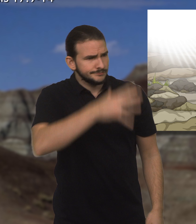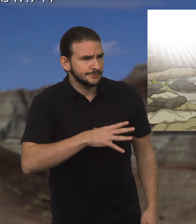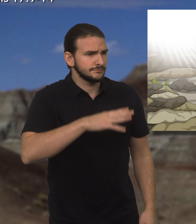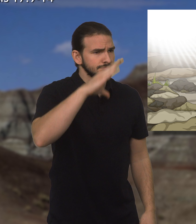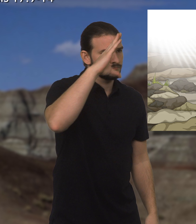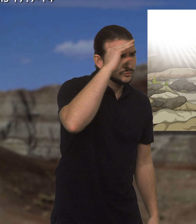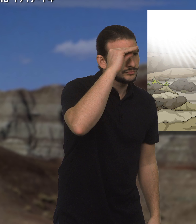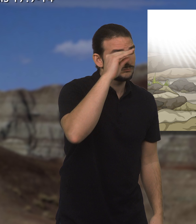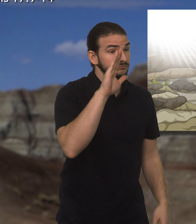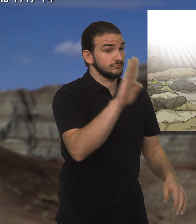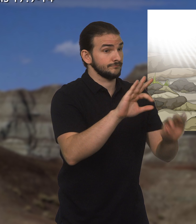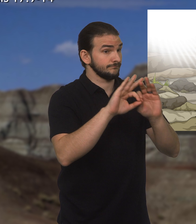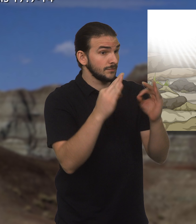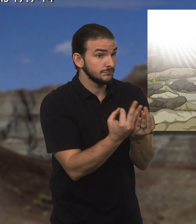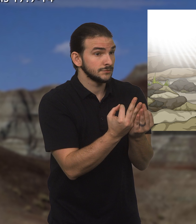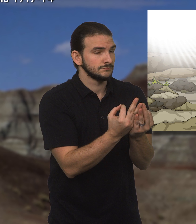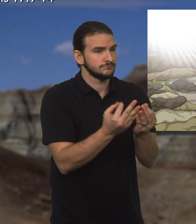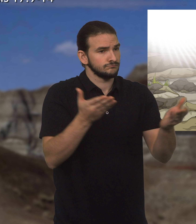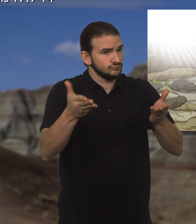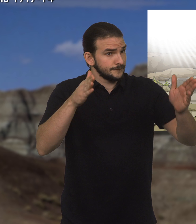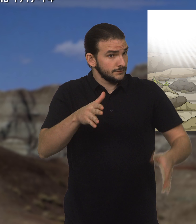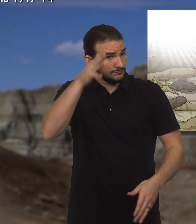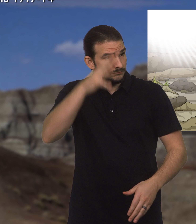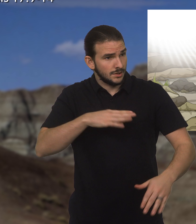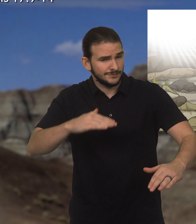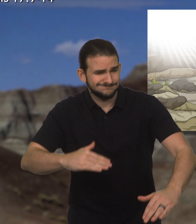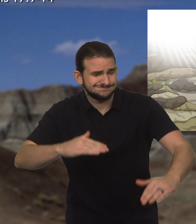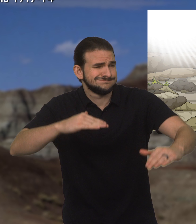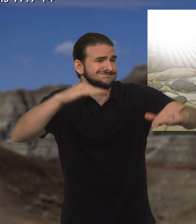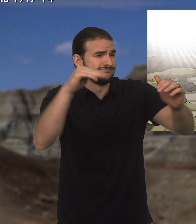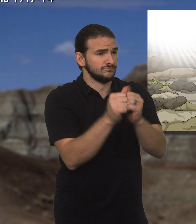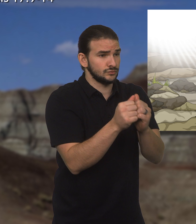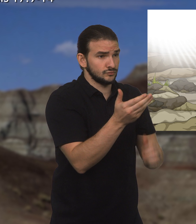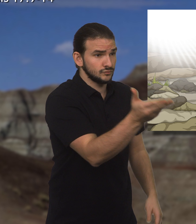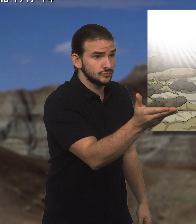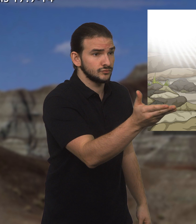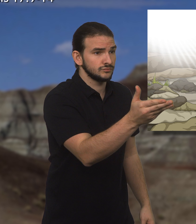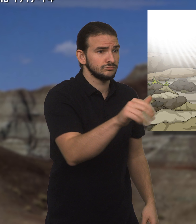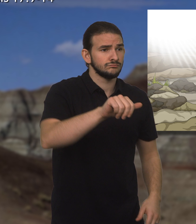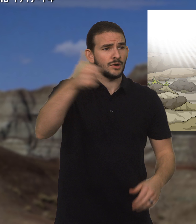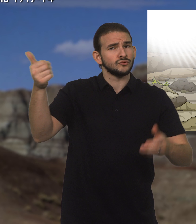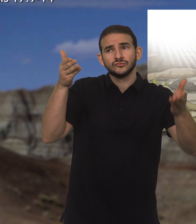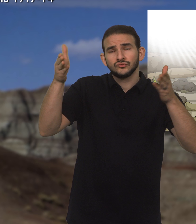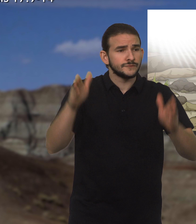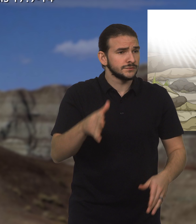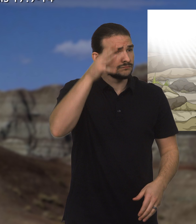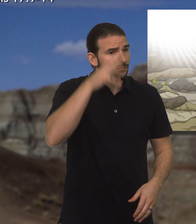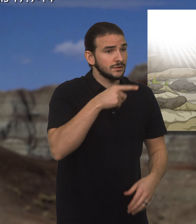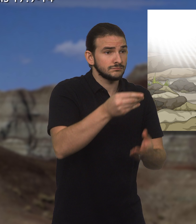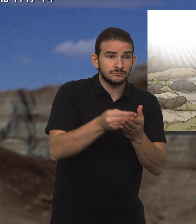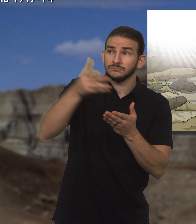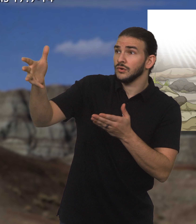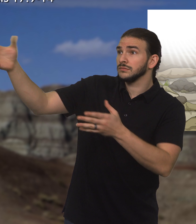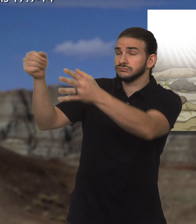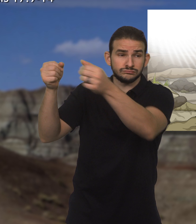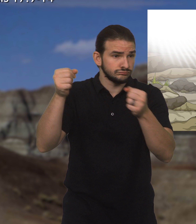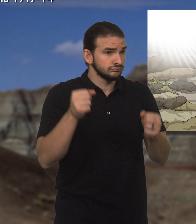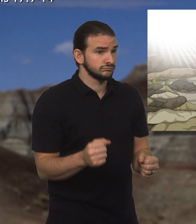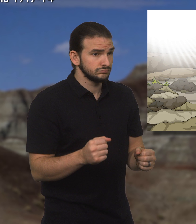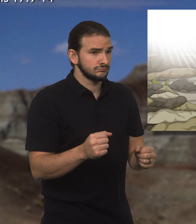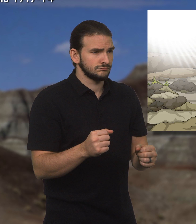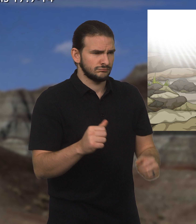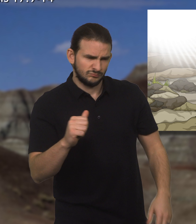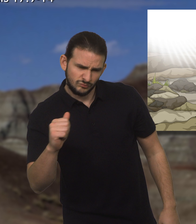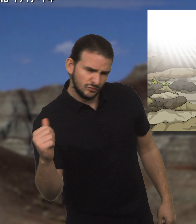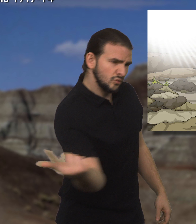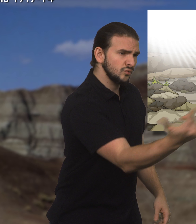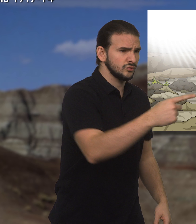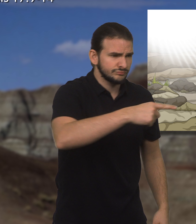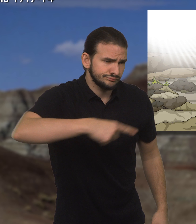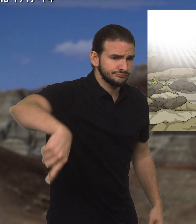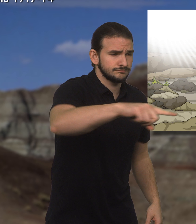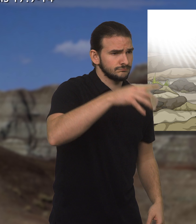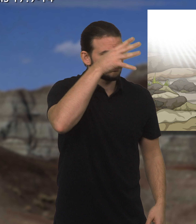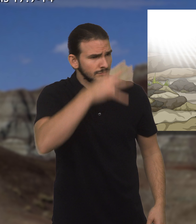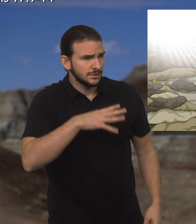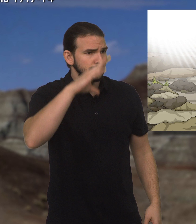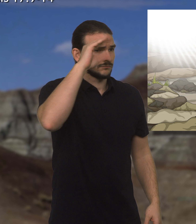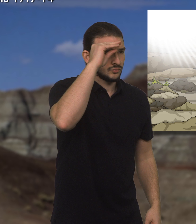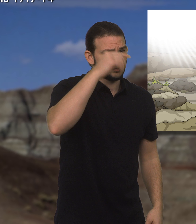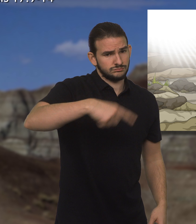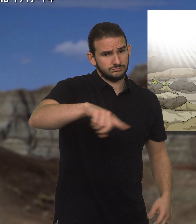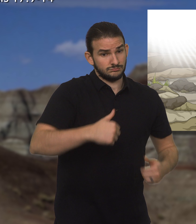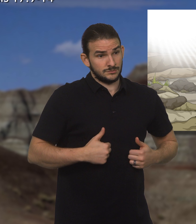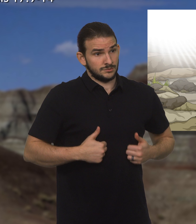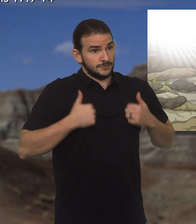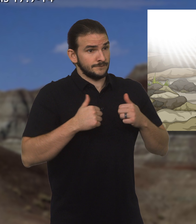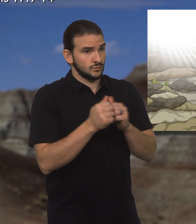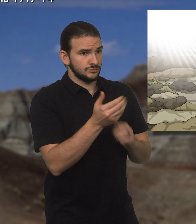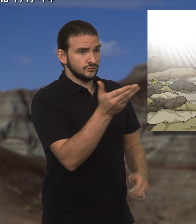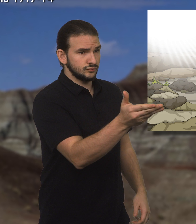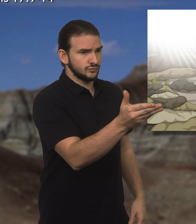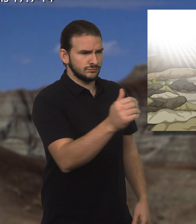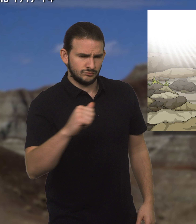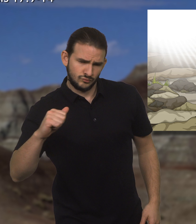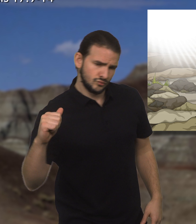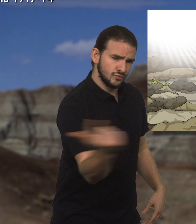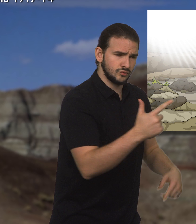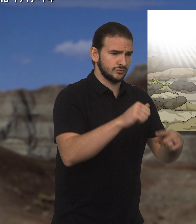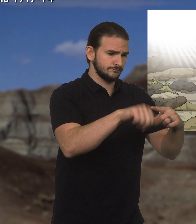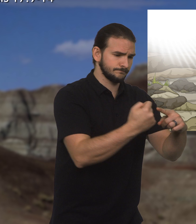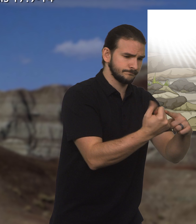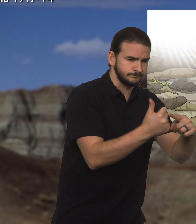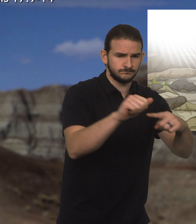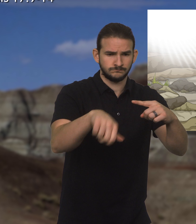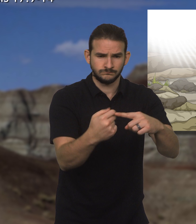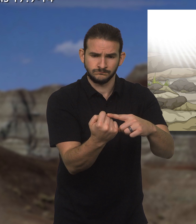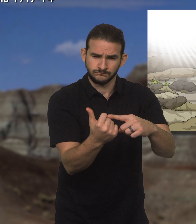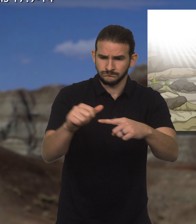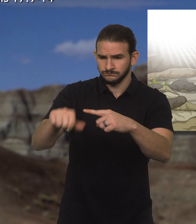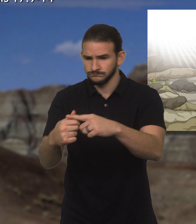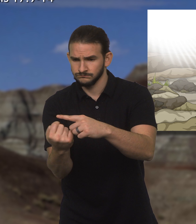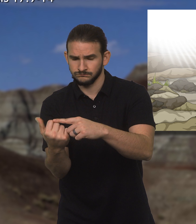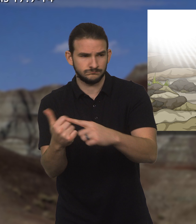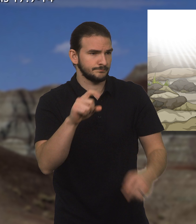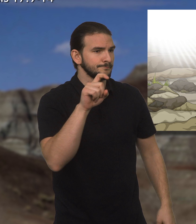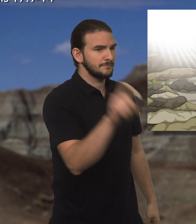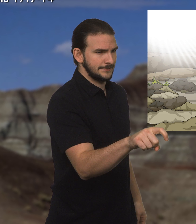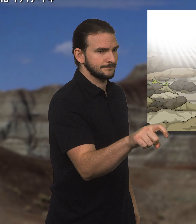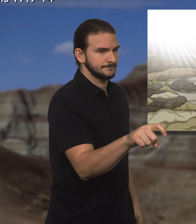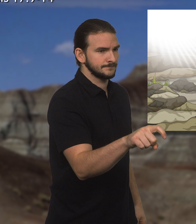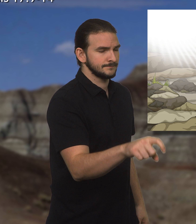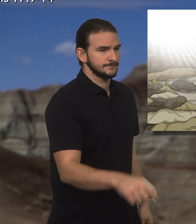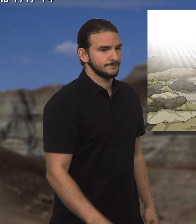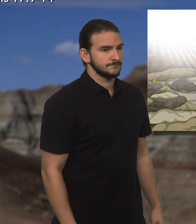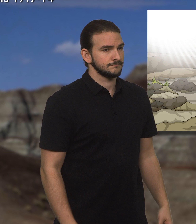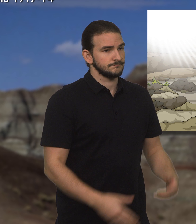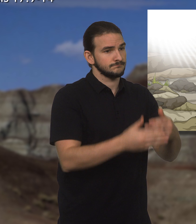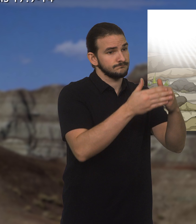You are to circumcise the flesh of your foreskin, and this will be a sign of the covenant between Me and you.